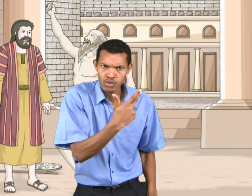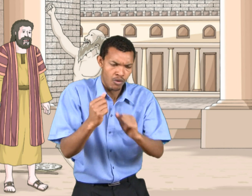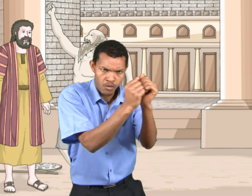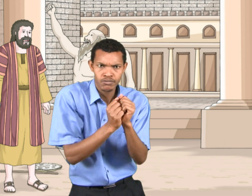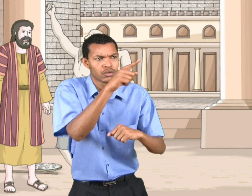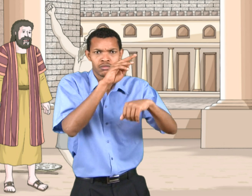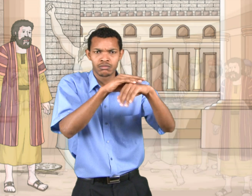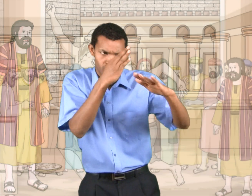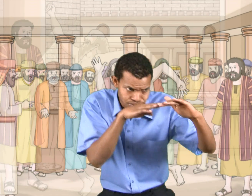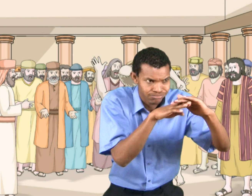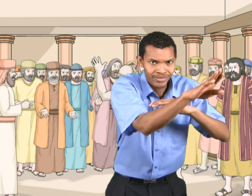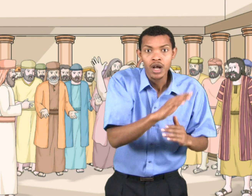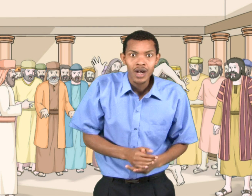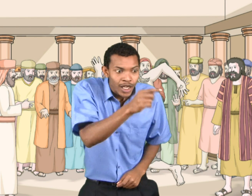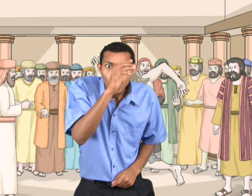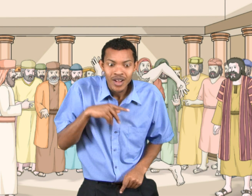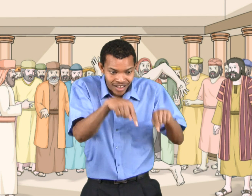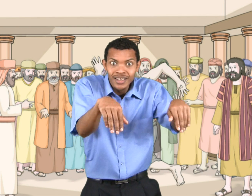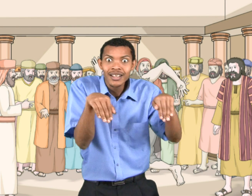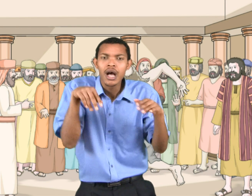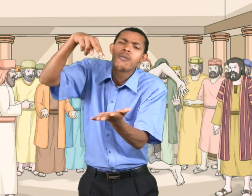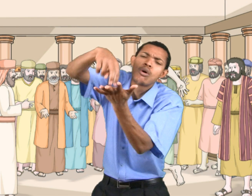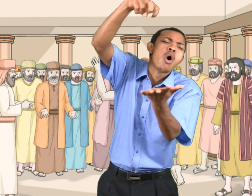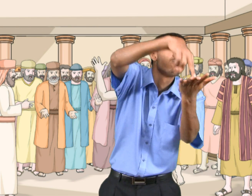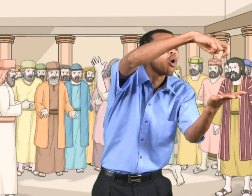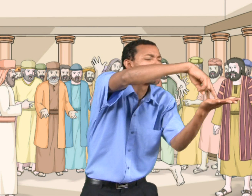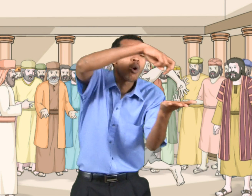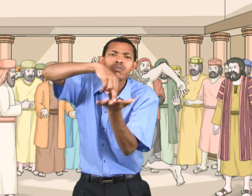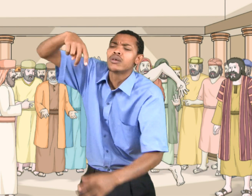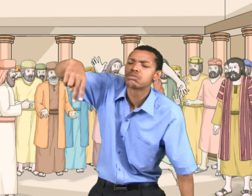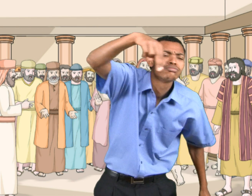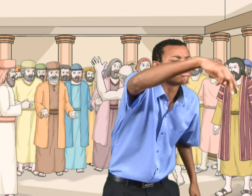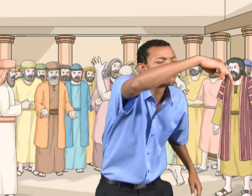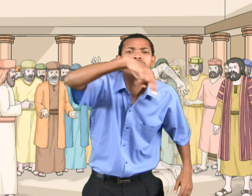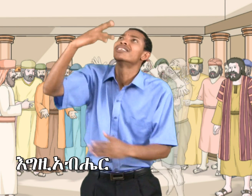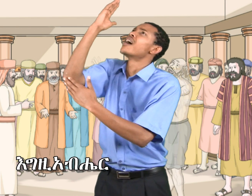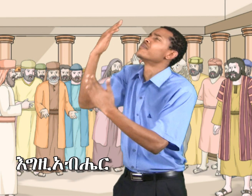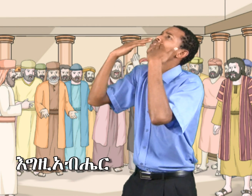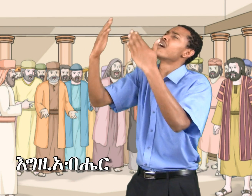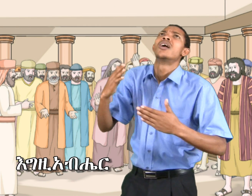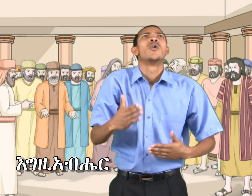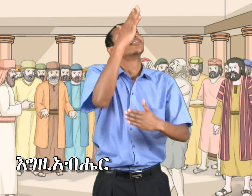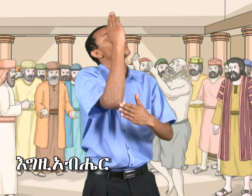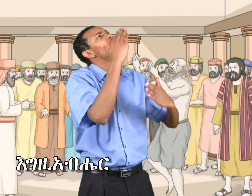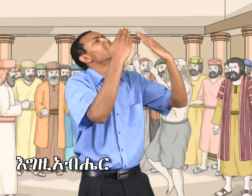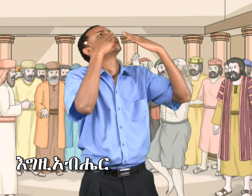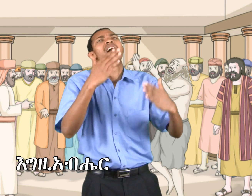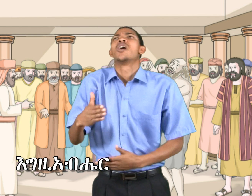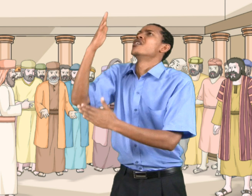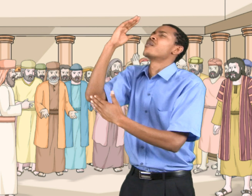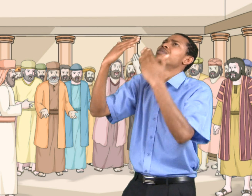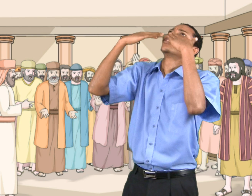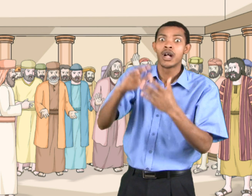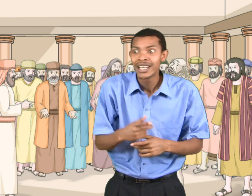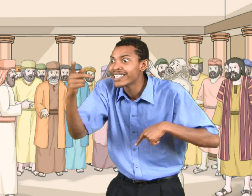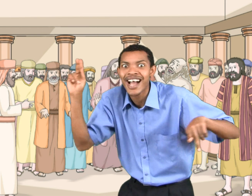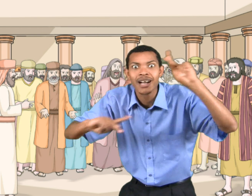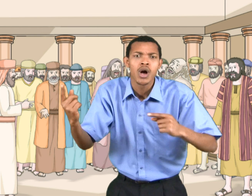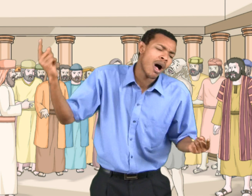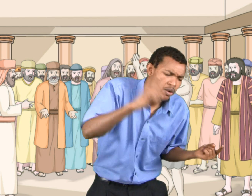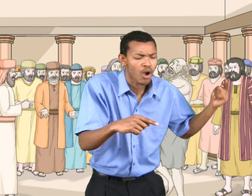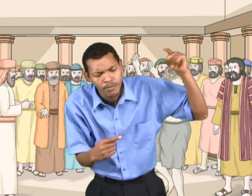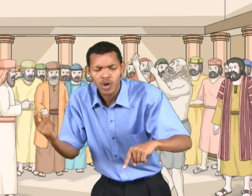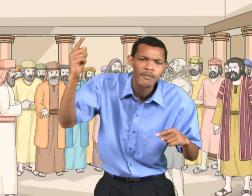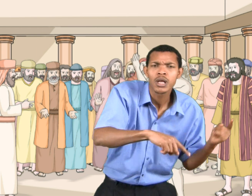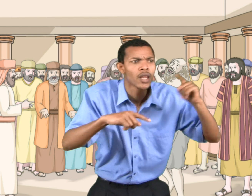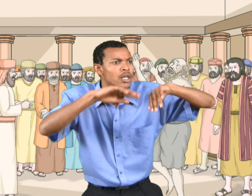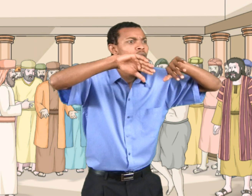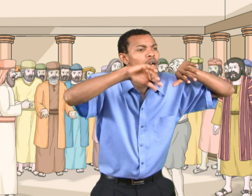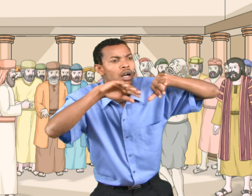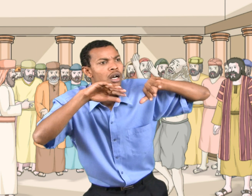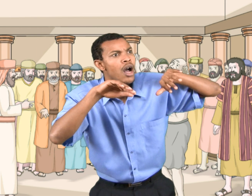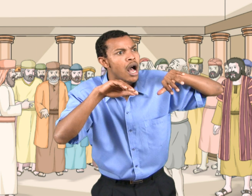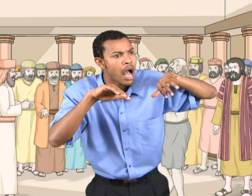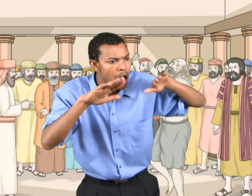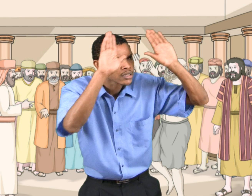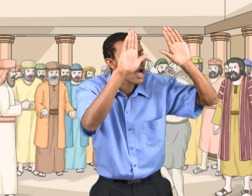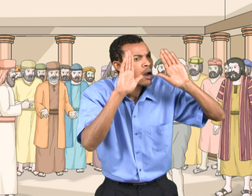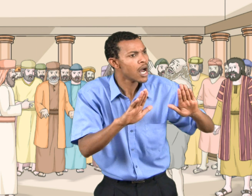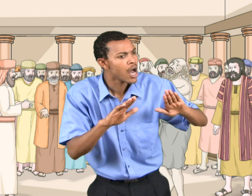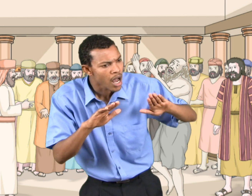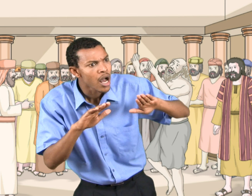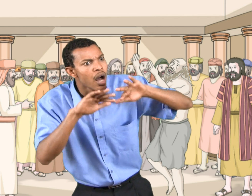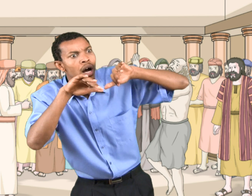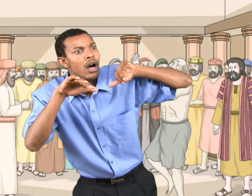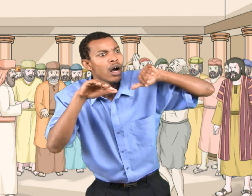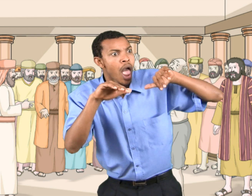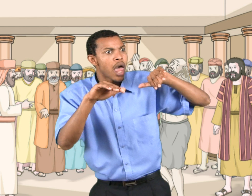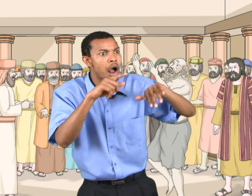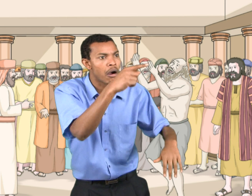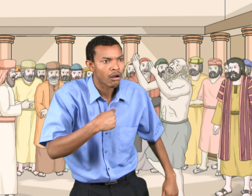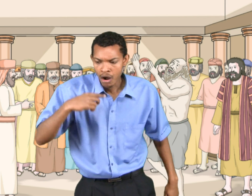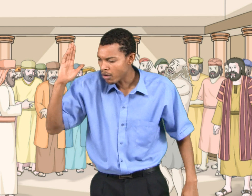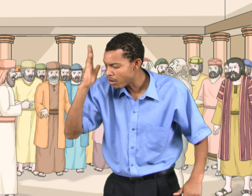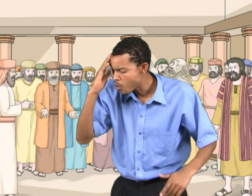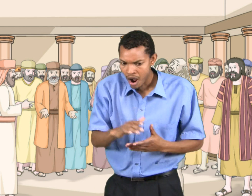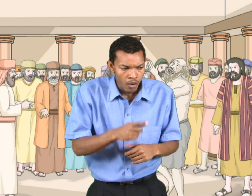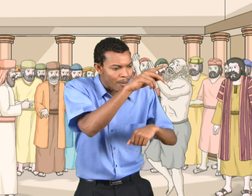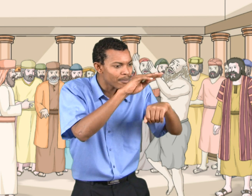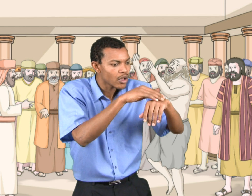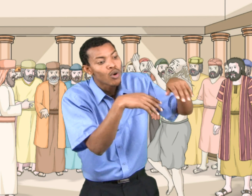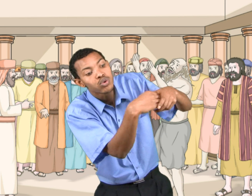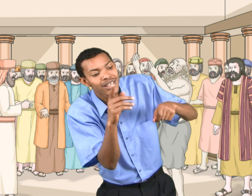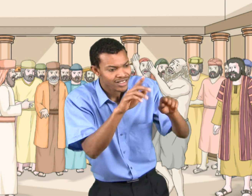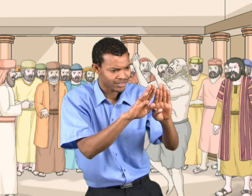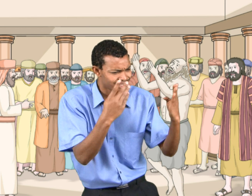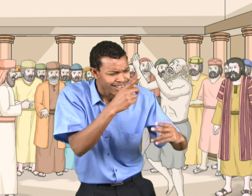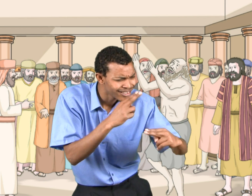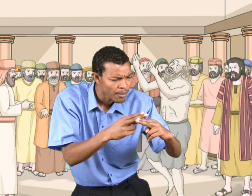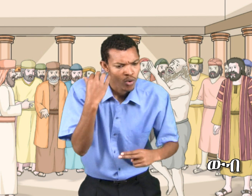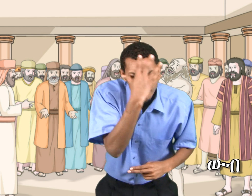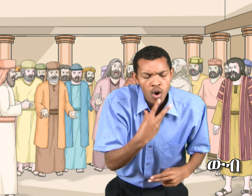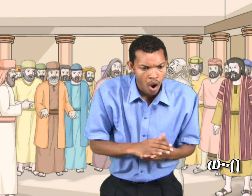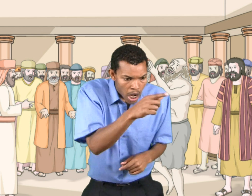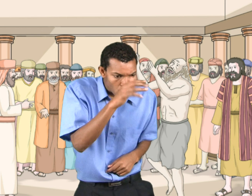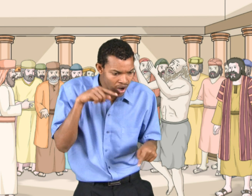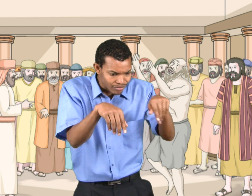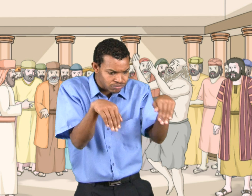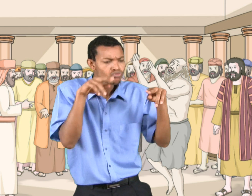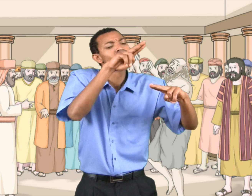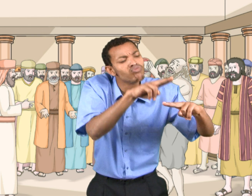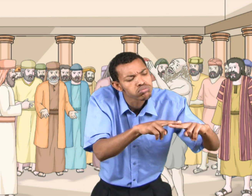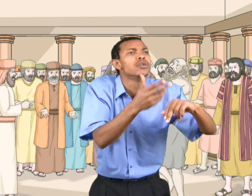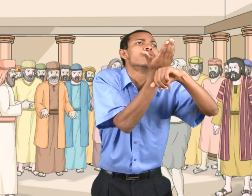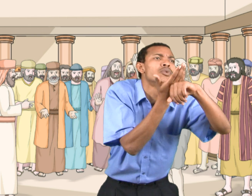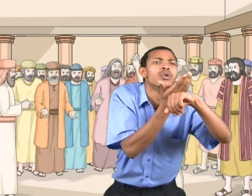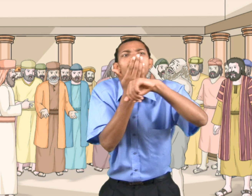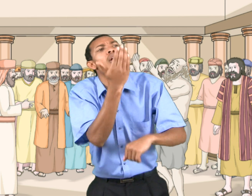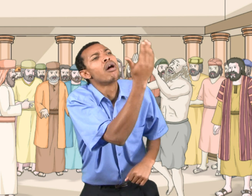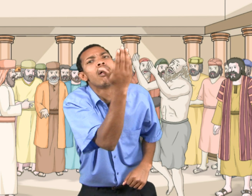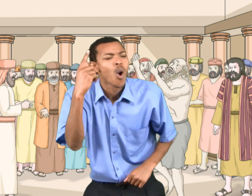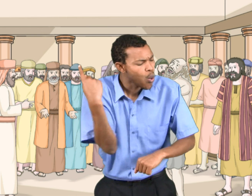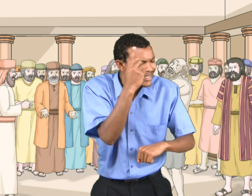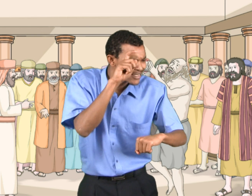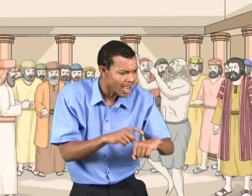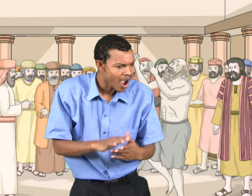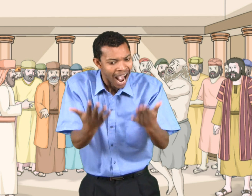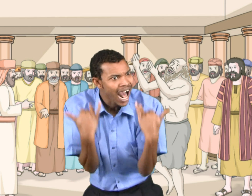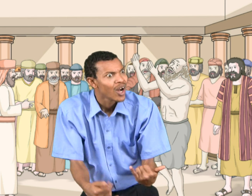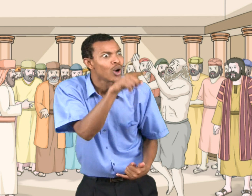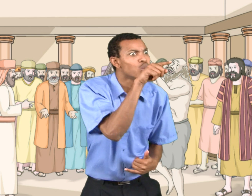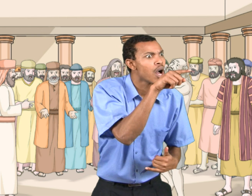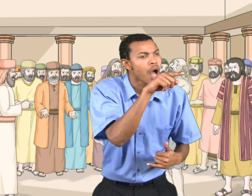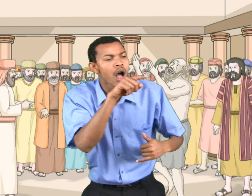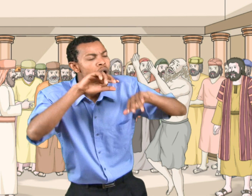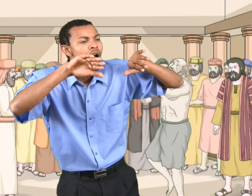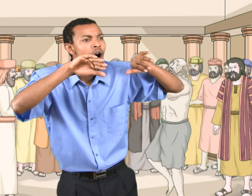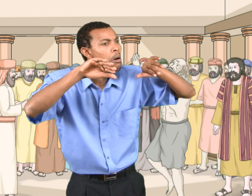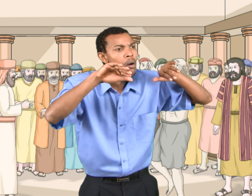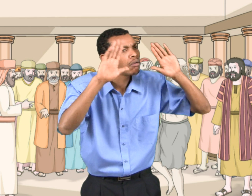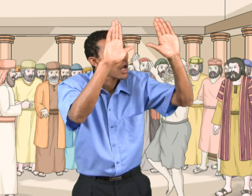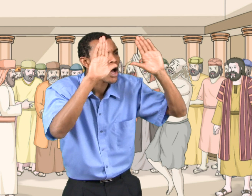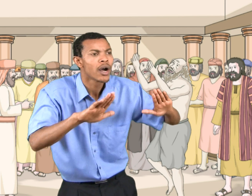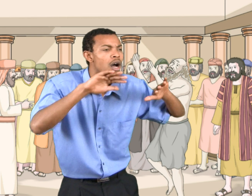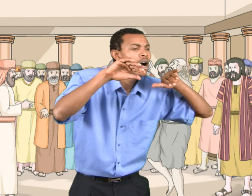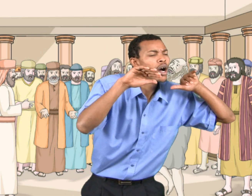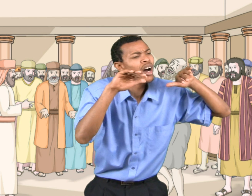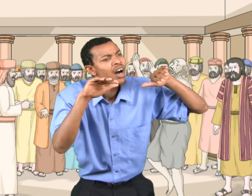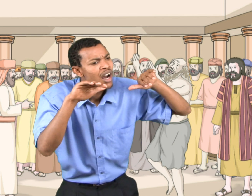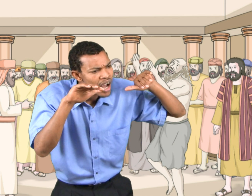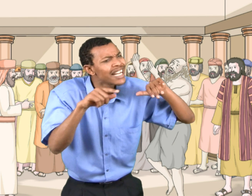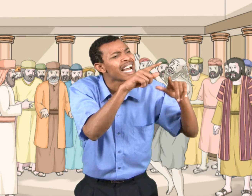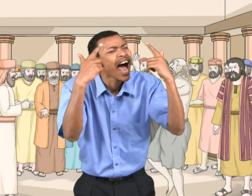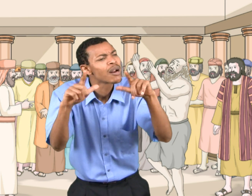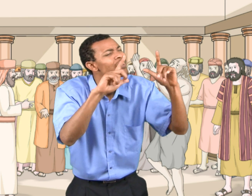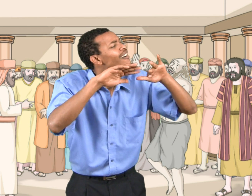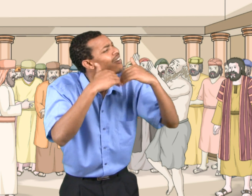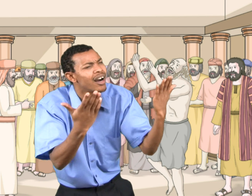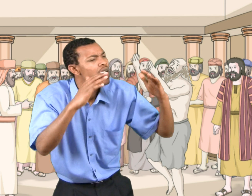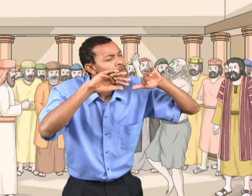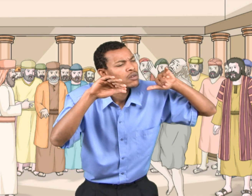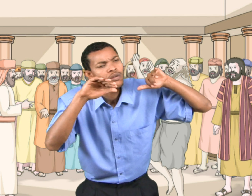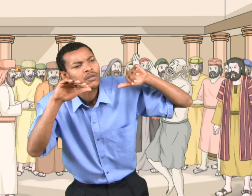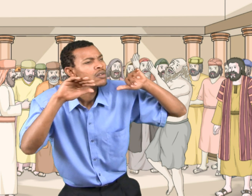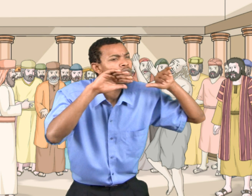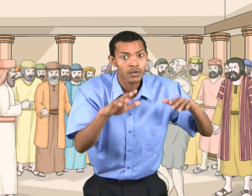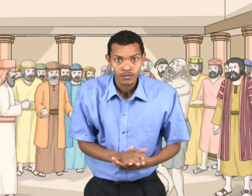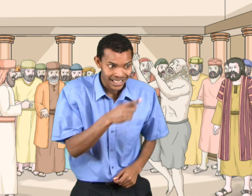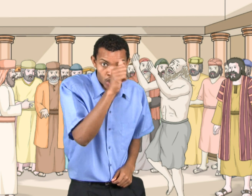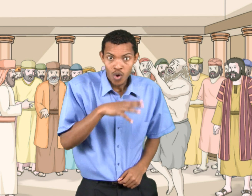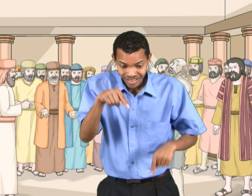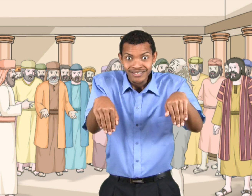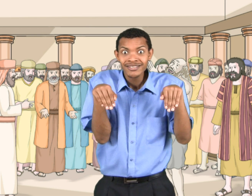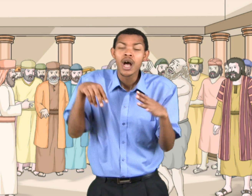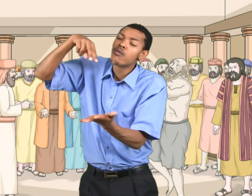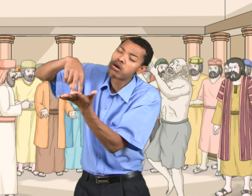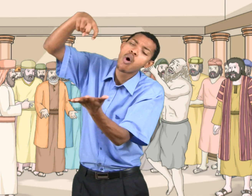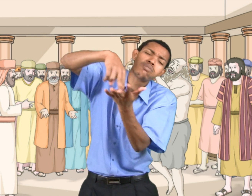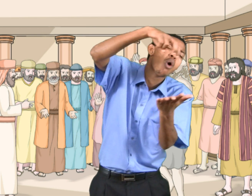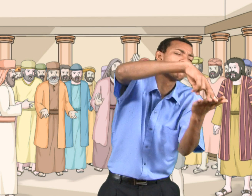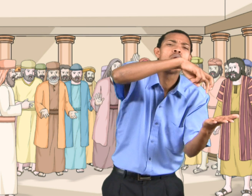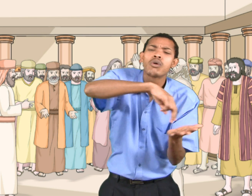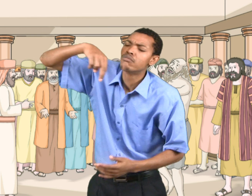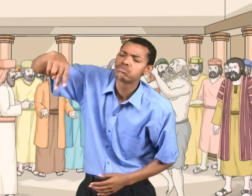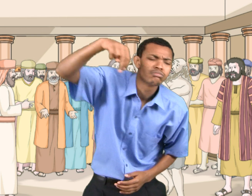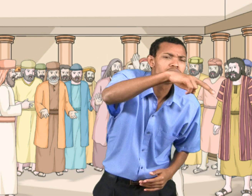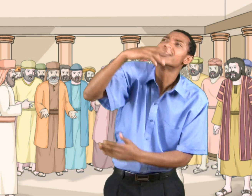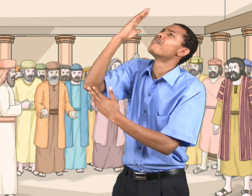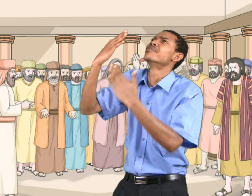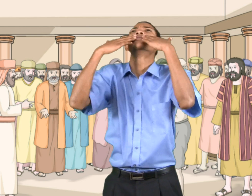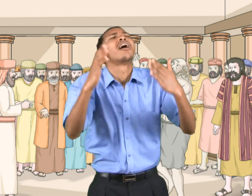When all the people saw him walking and praising God, they recognized him as the man who used to sit begging at the Beautiful Gate of the temple, and they were filled with wonder and amazement at what had happened to him.